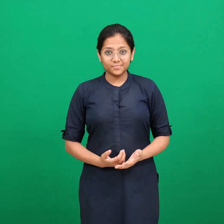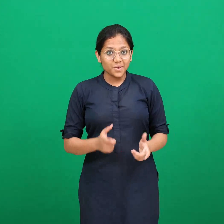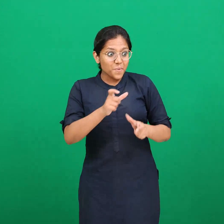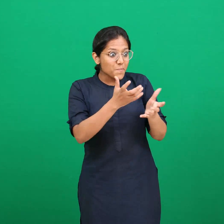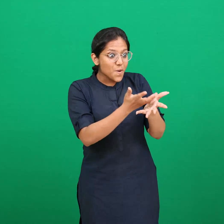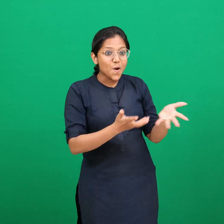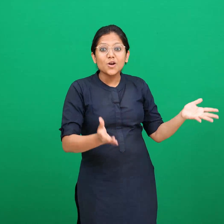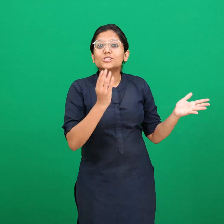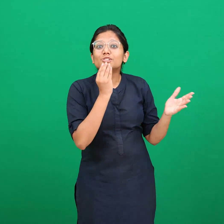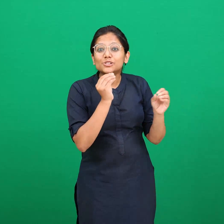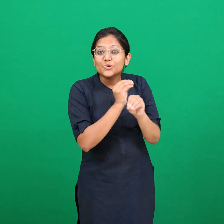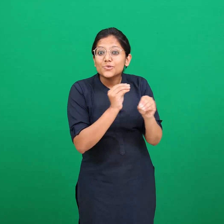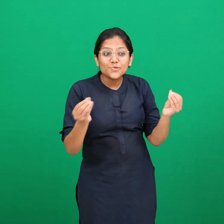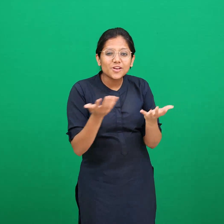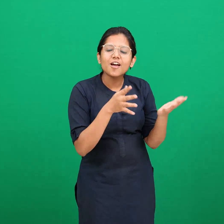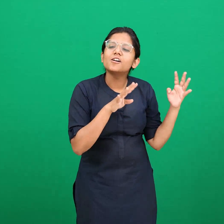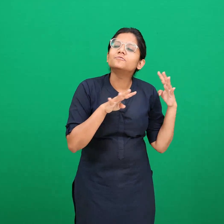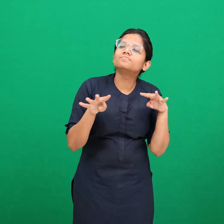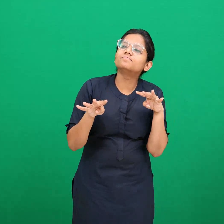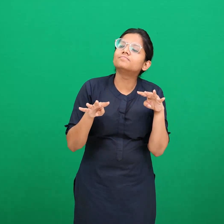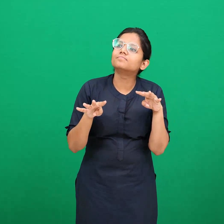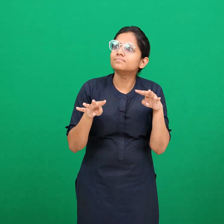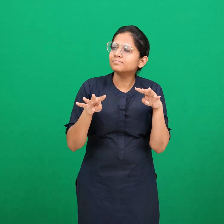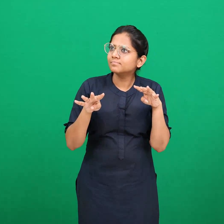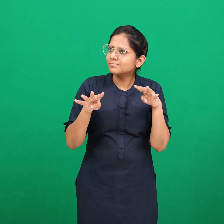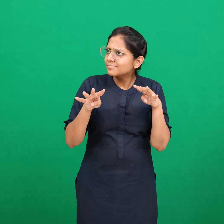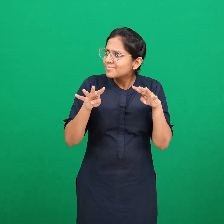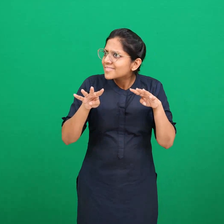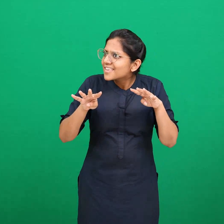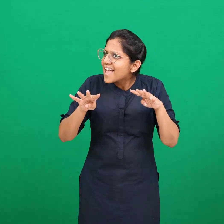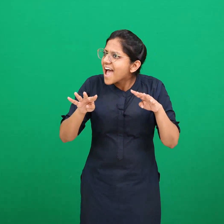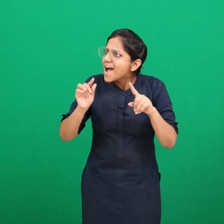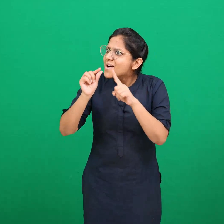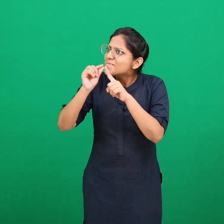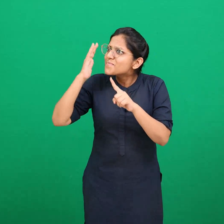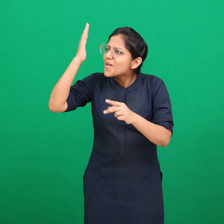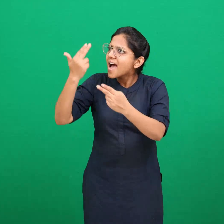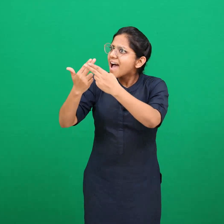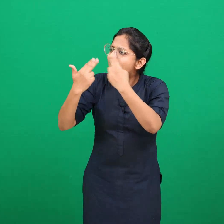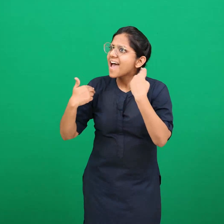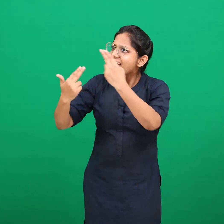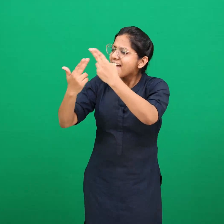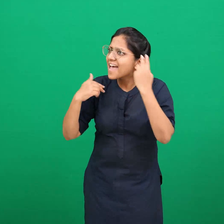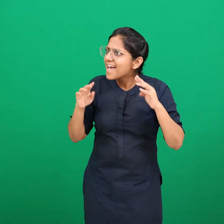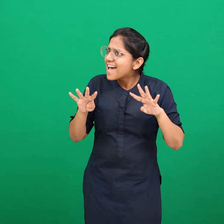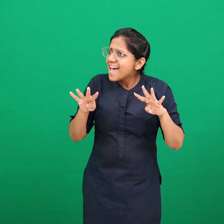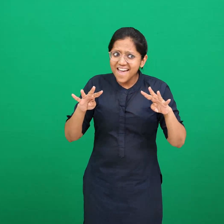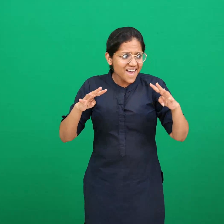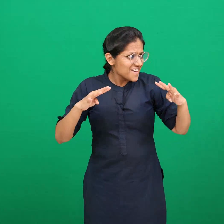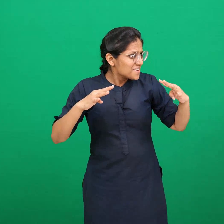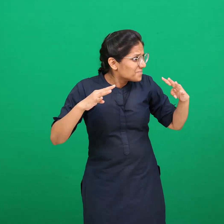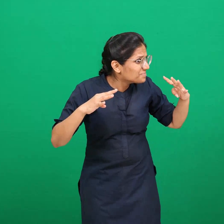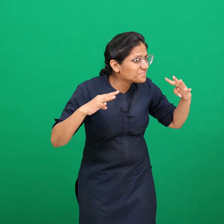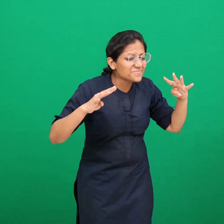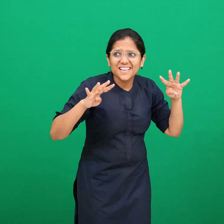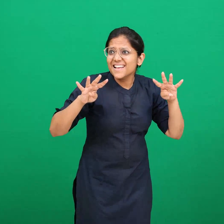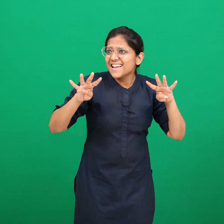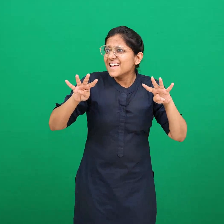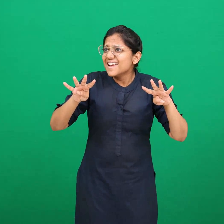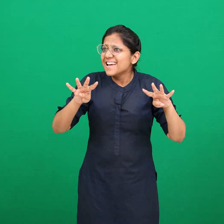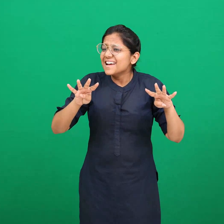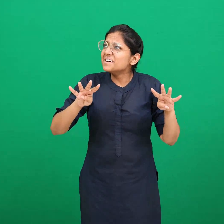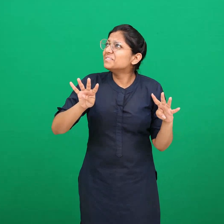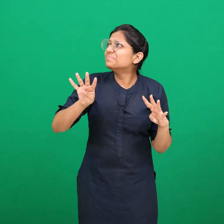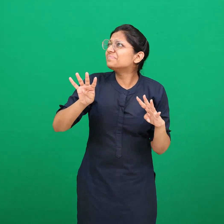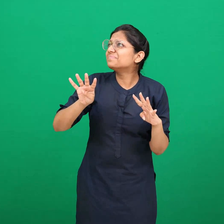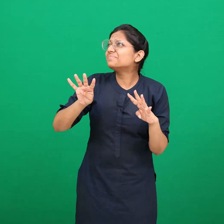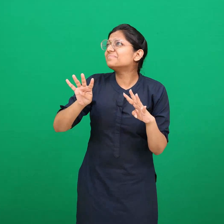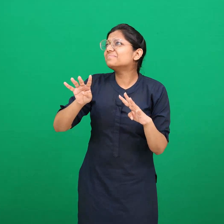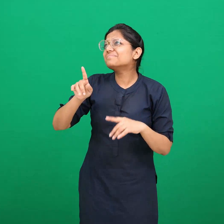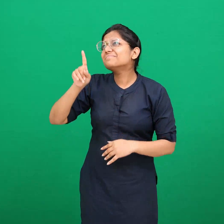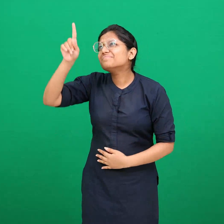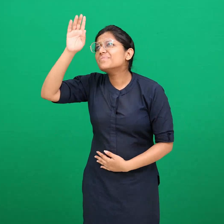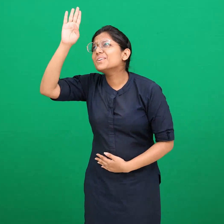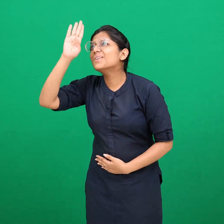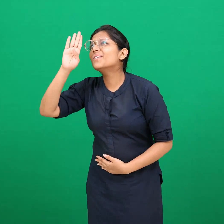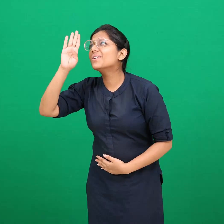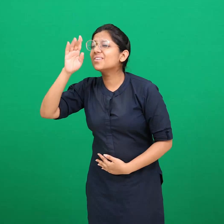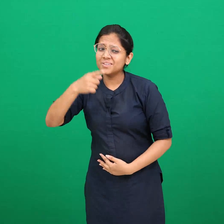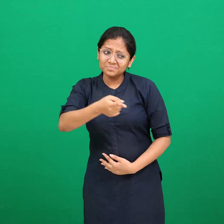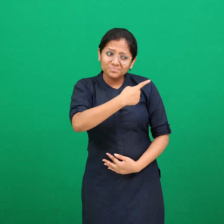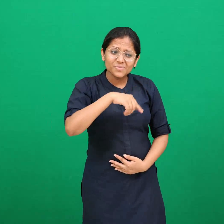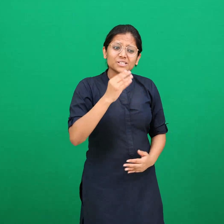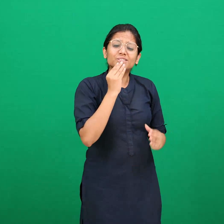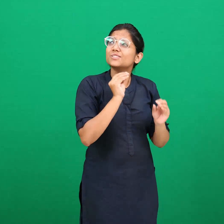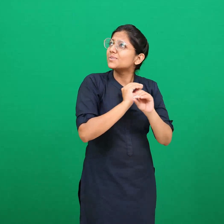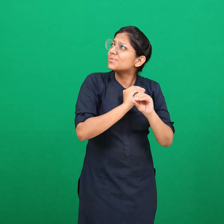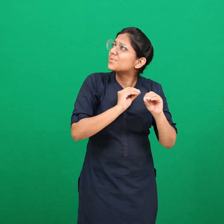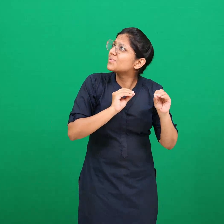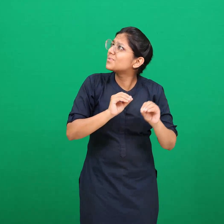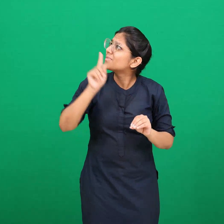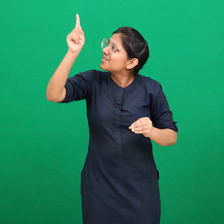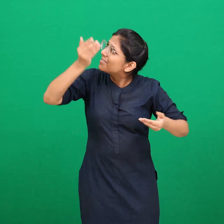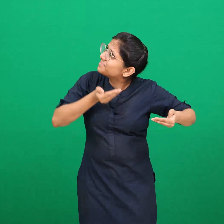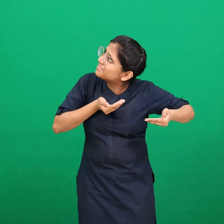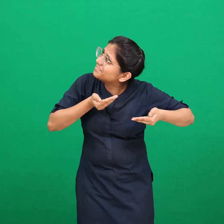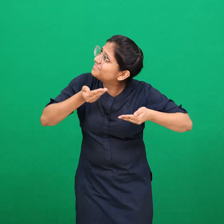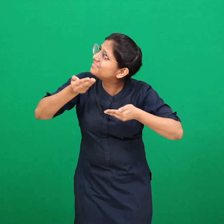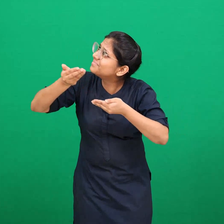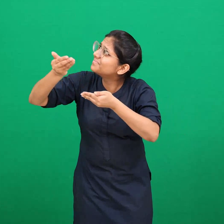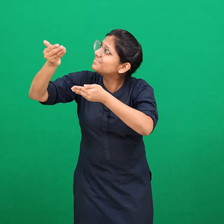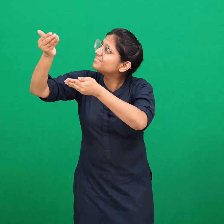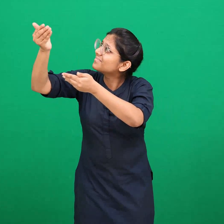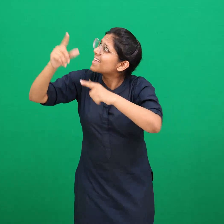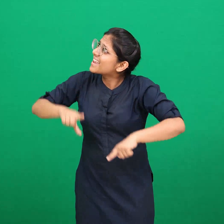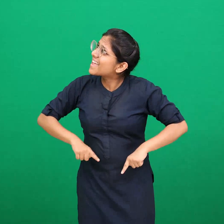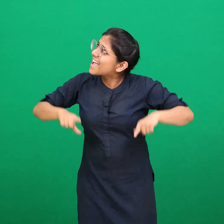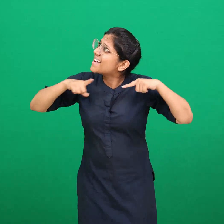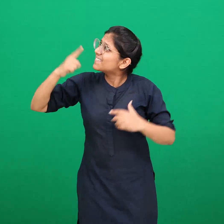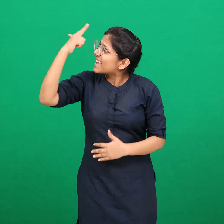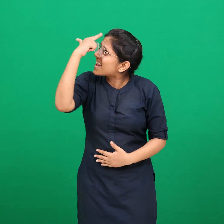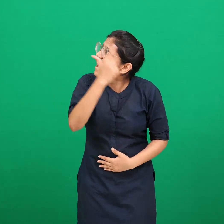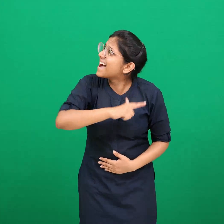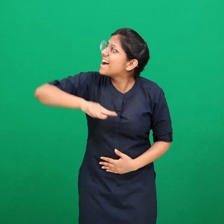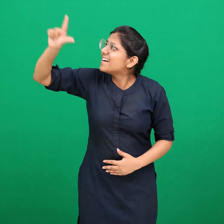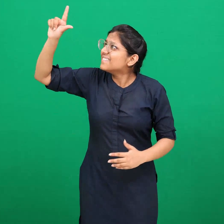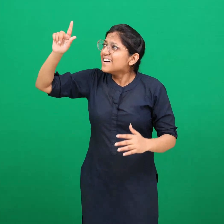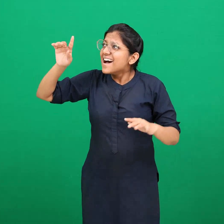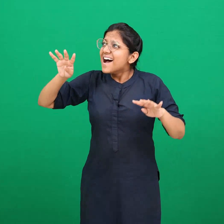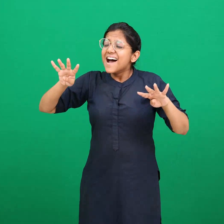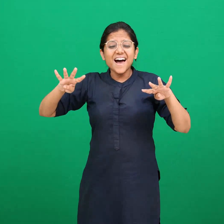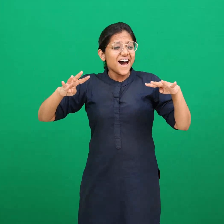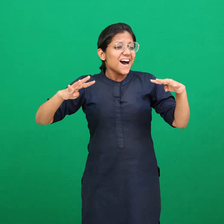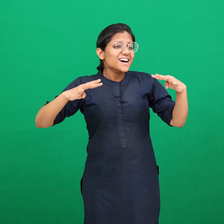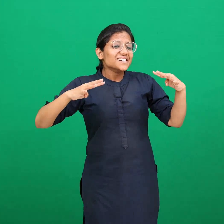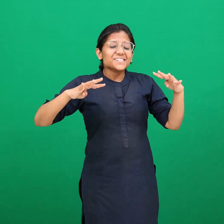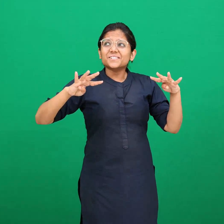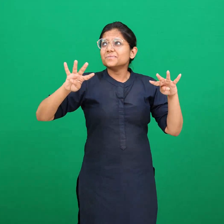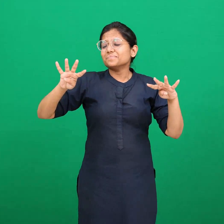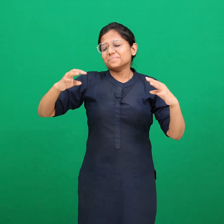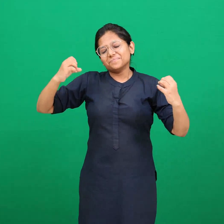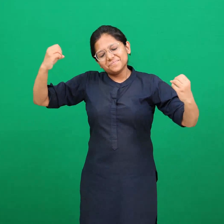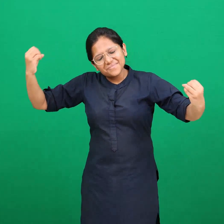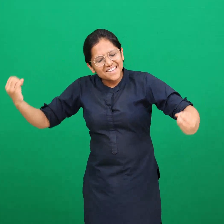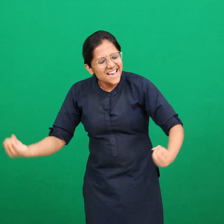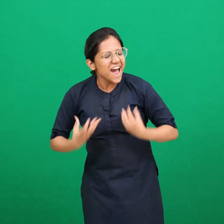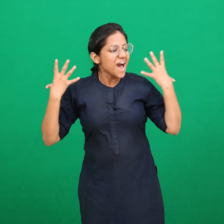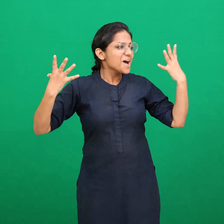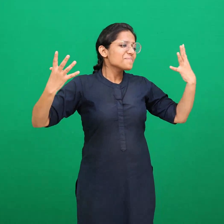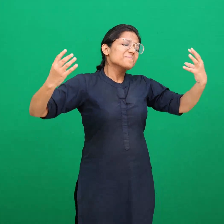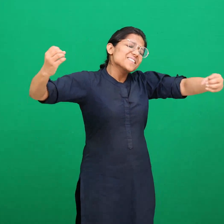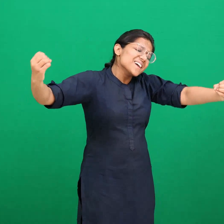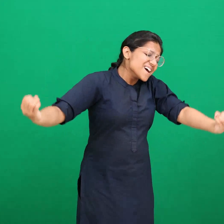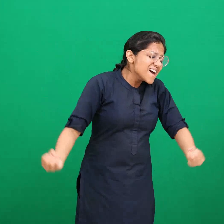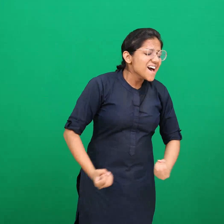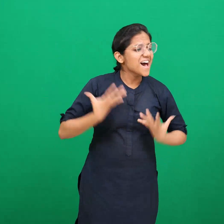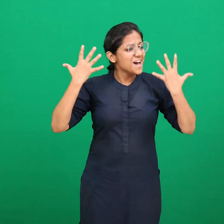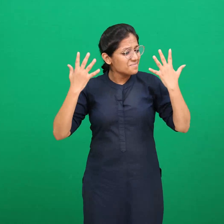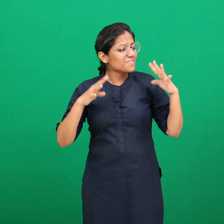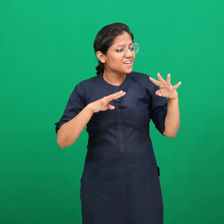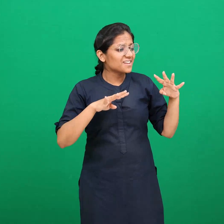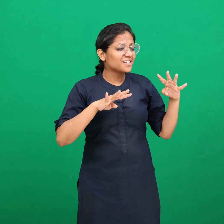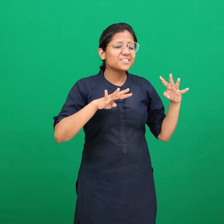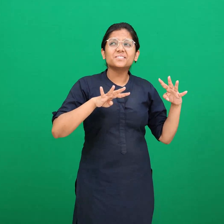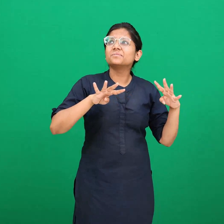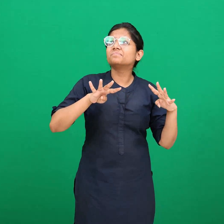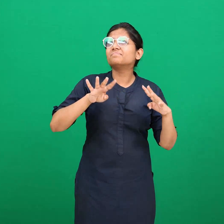When the Gentiles heard this, they rejoiced and glorified the word of the Lord, and all who were appointed for eternal life believed.